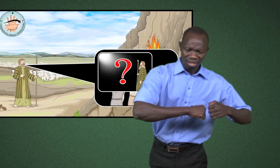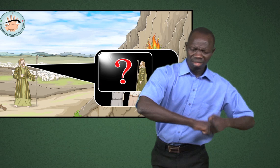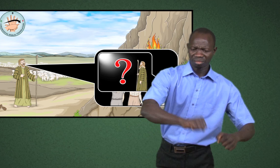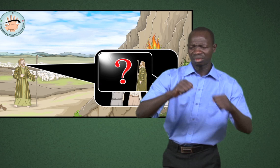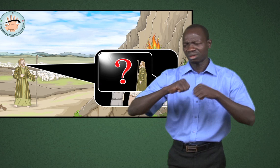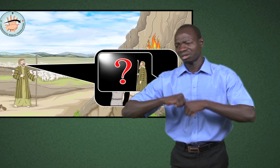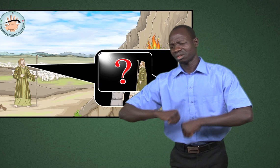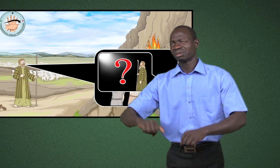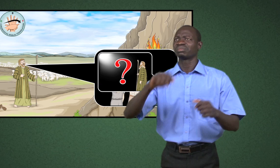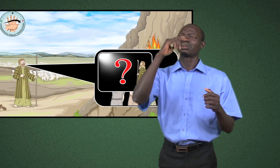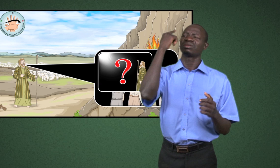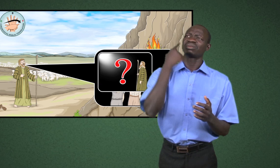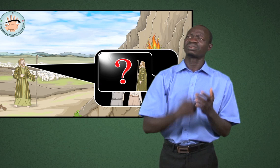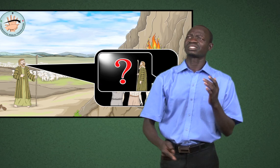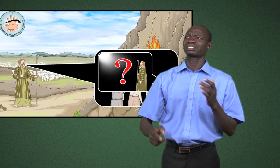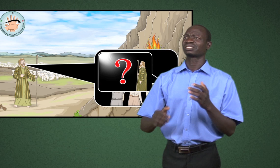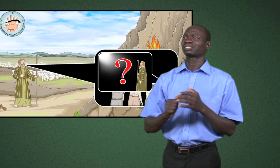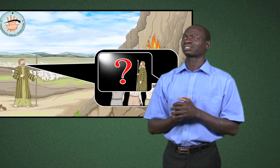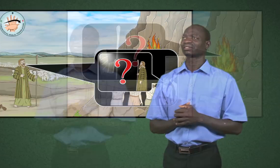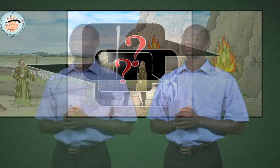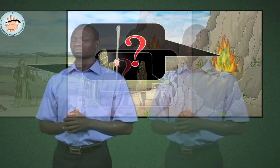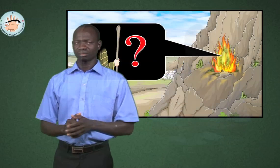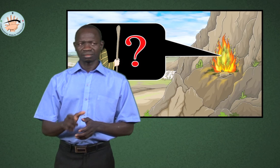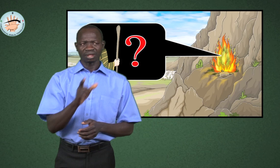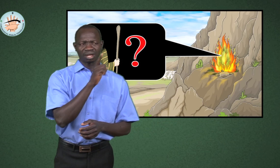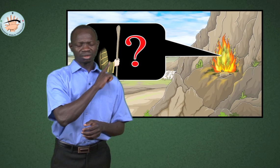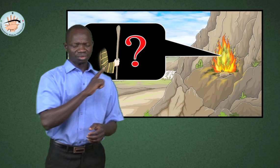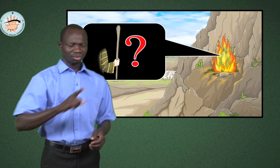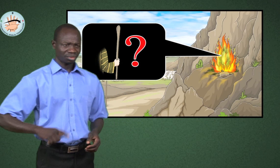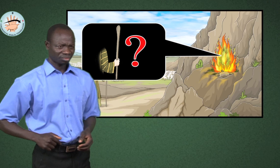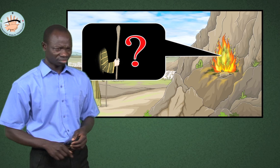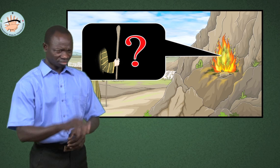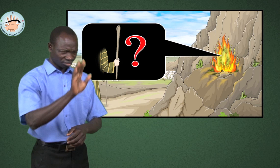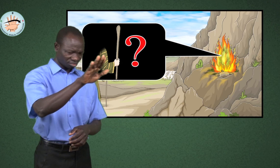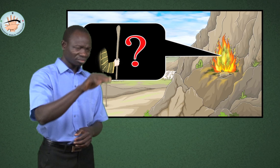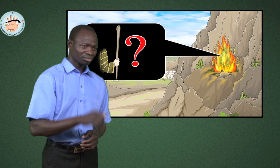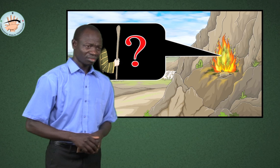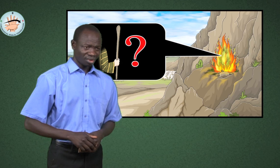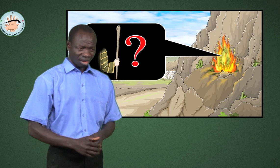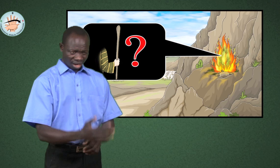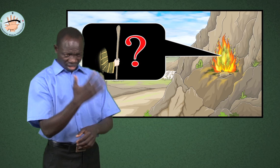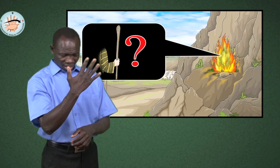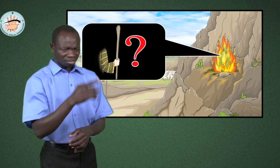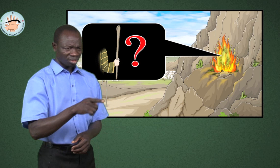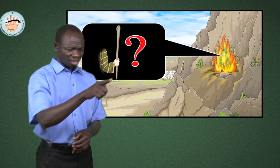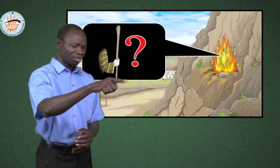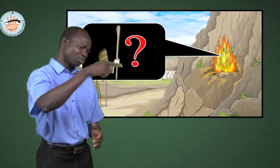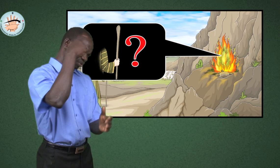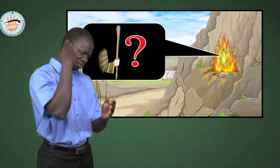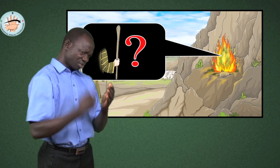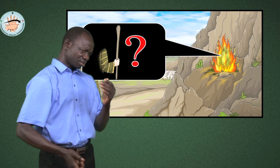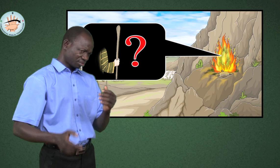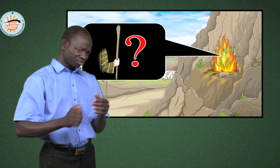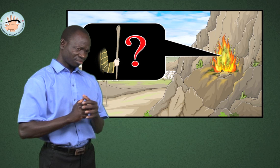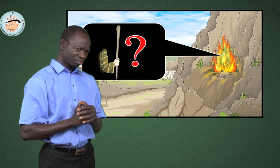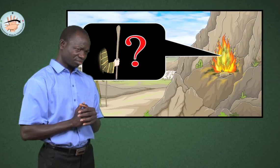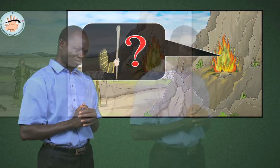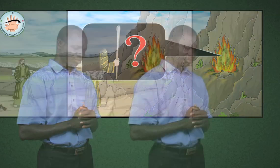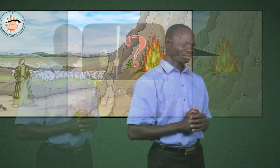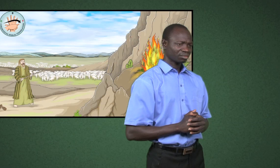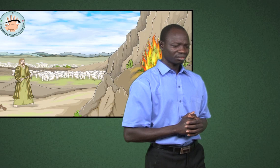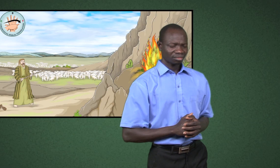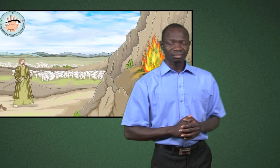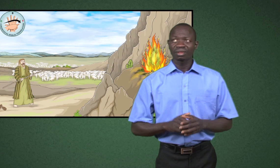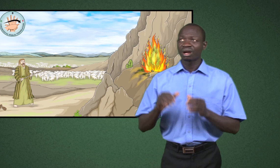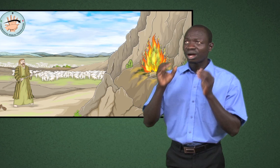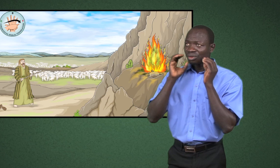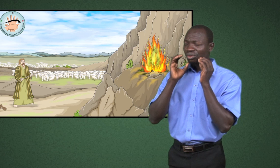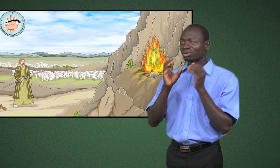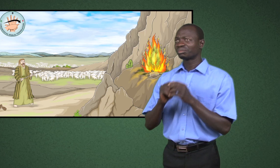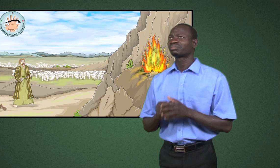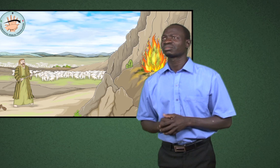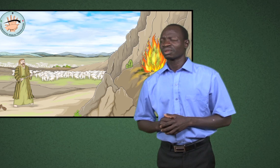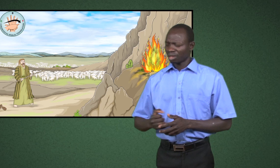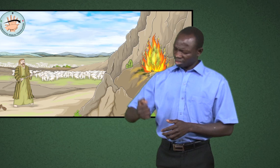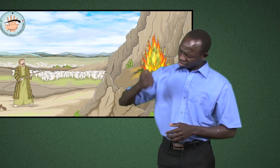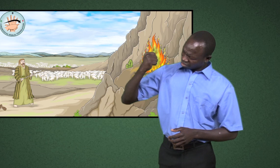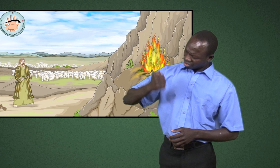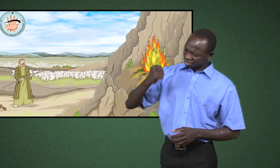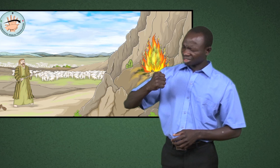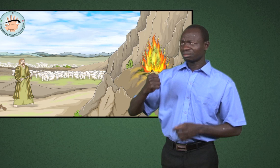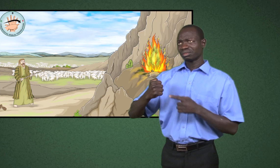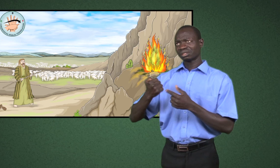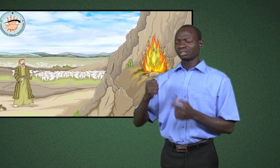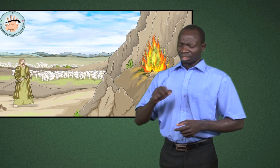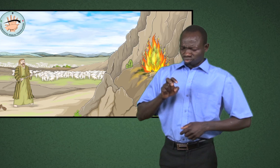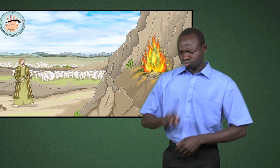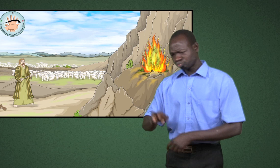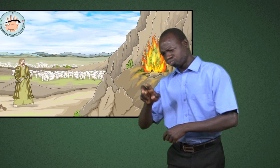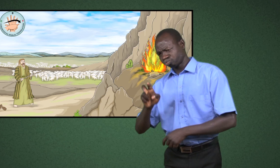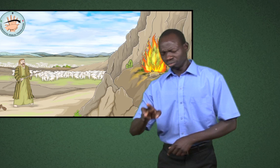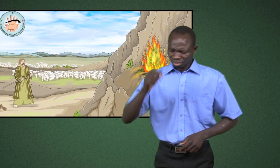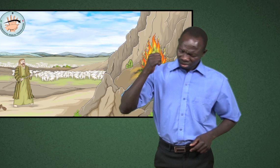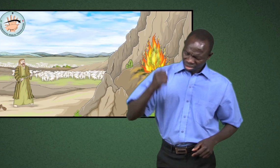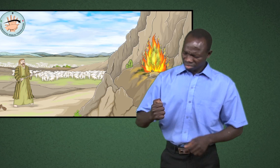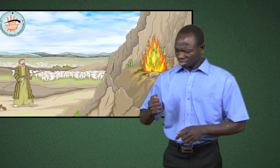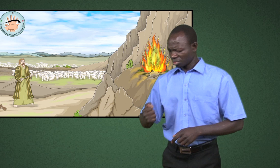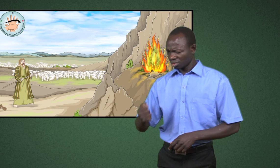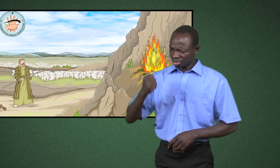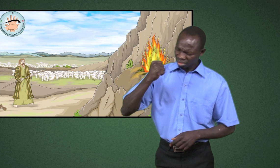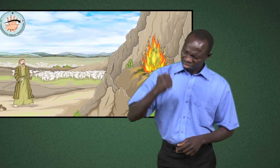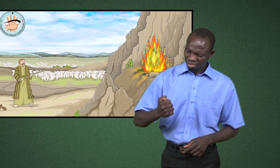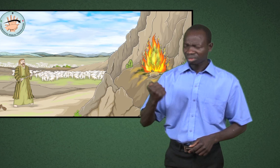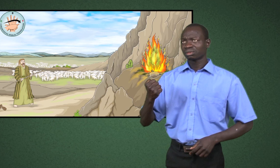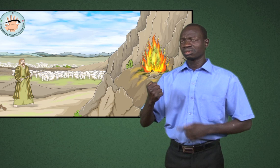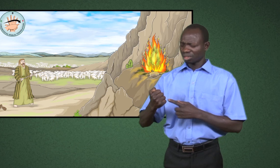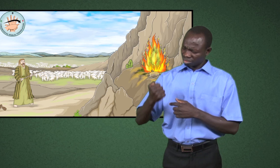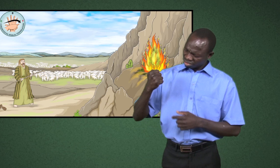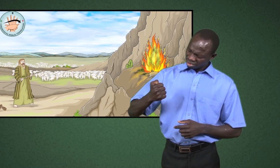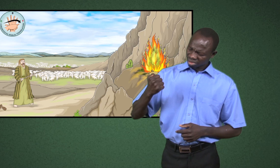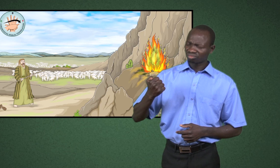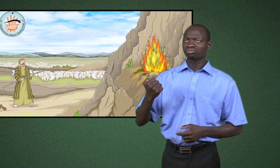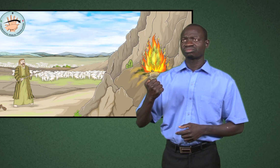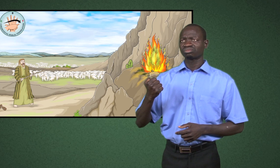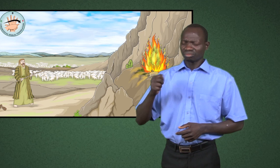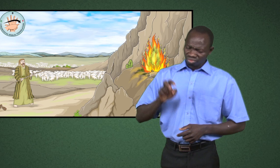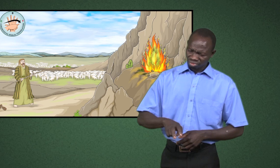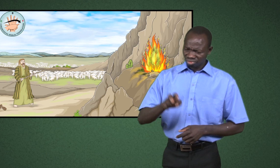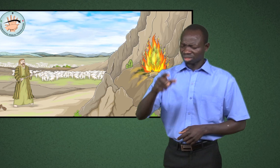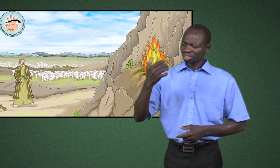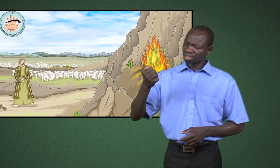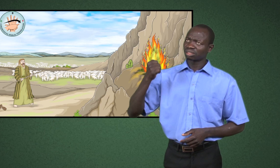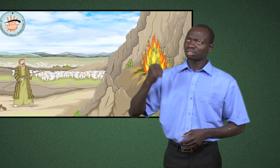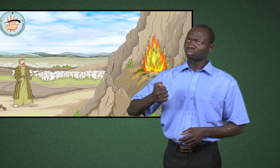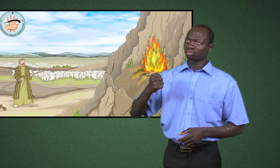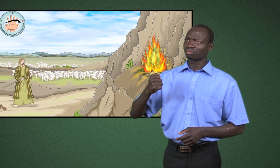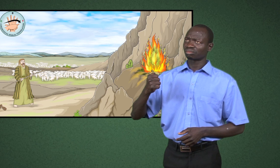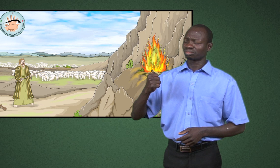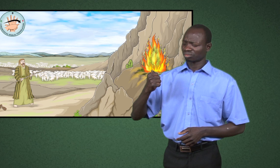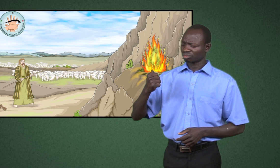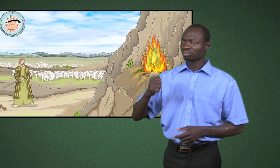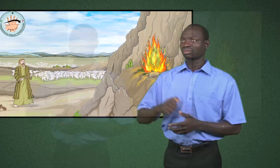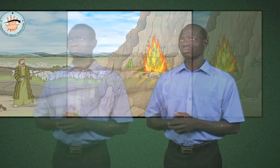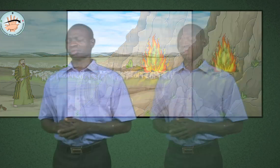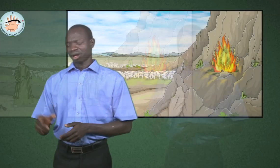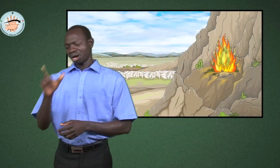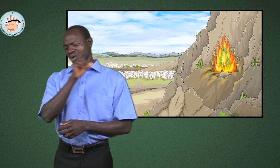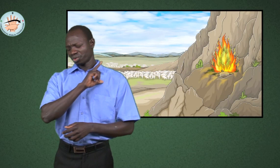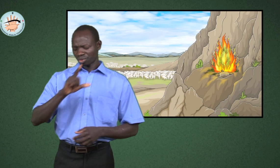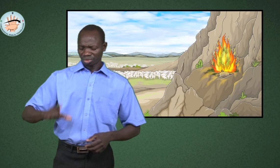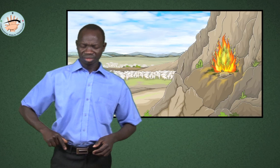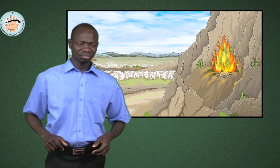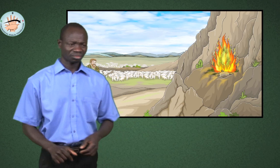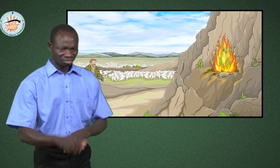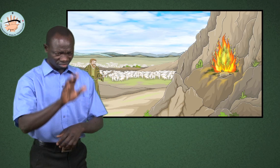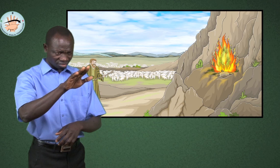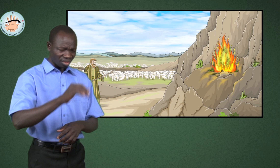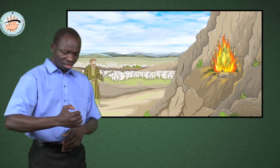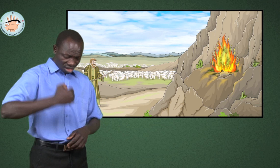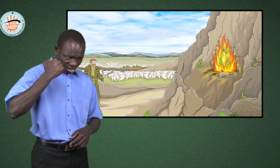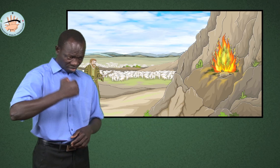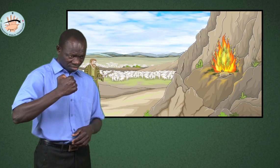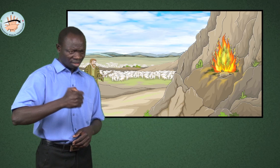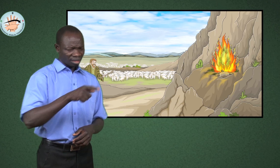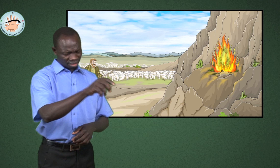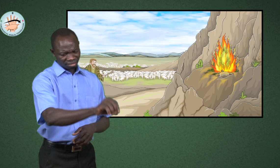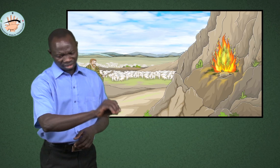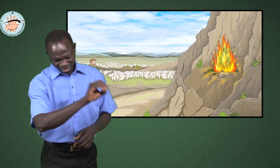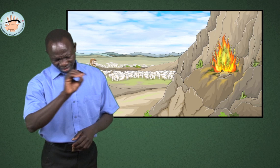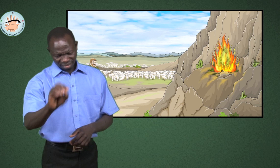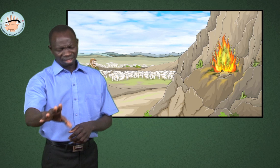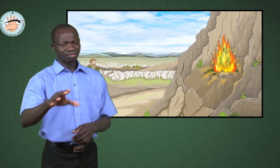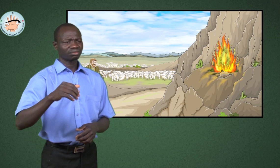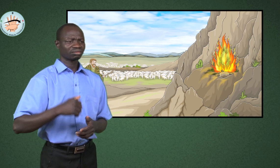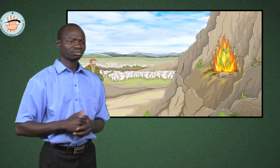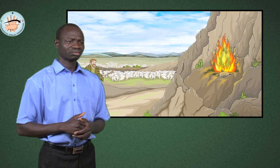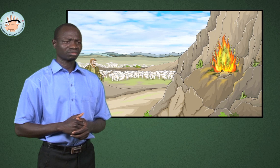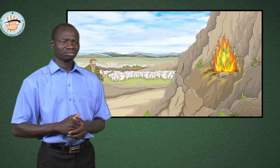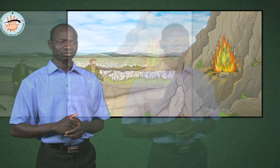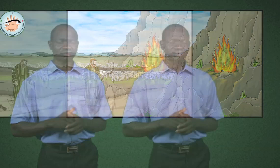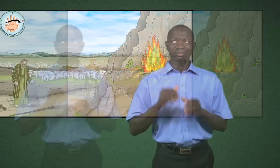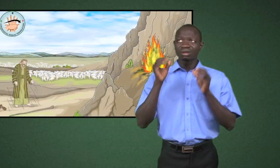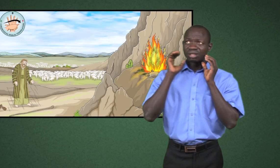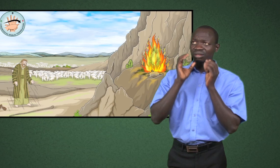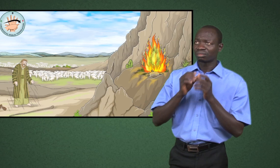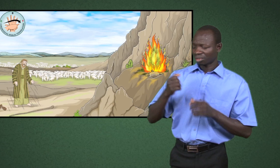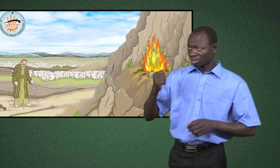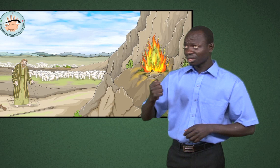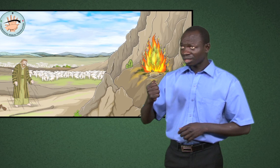For they may say, ‘The LORD has not appeared to you.’” And the LORD asked him, “What is that in your hand?” “A staff,” he replied. “Throw it on the ground,” said the LORD.